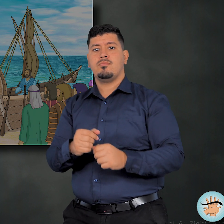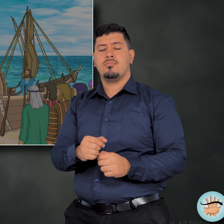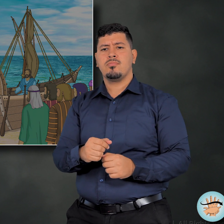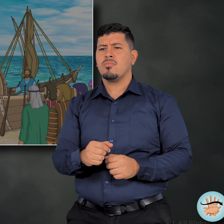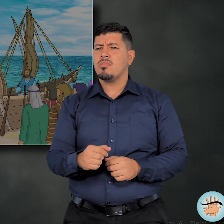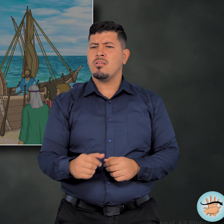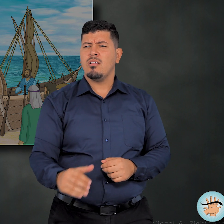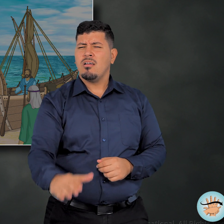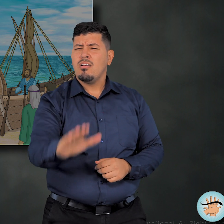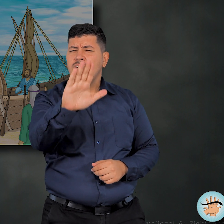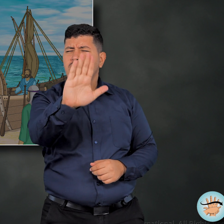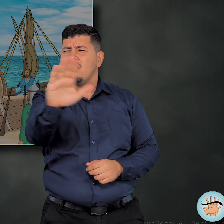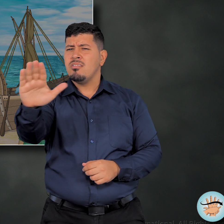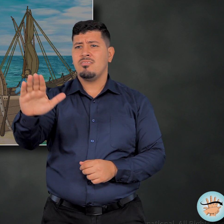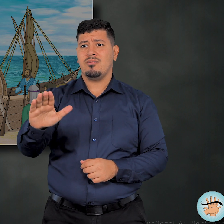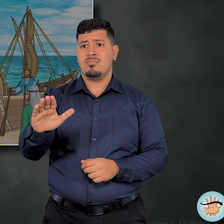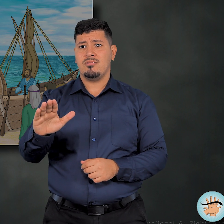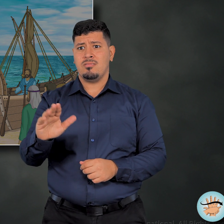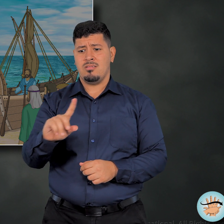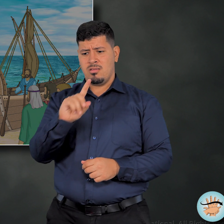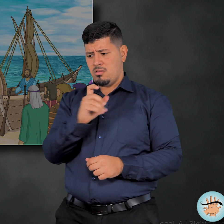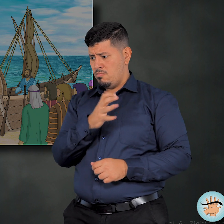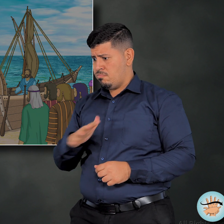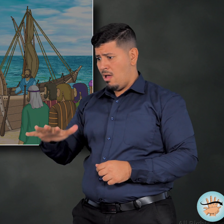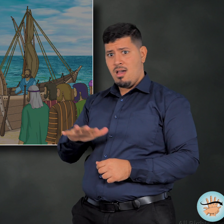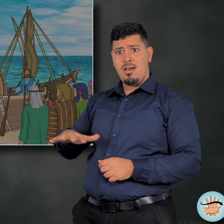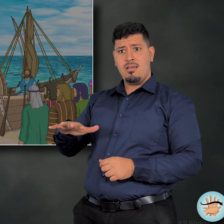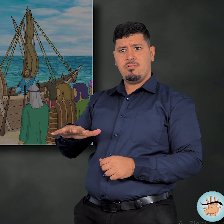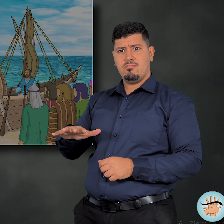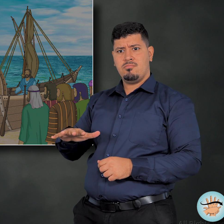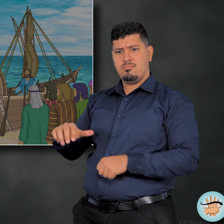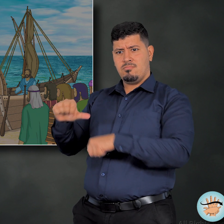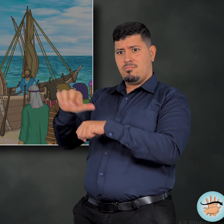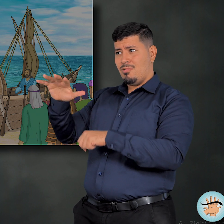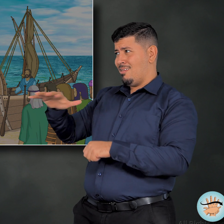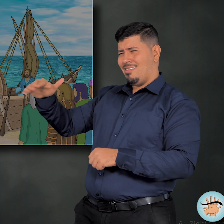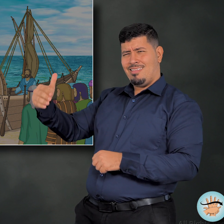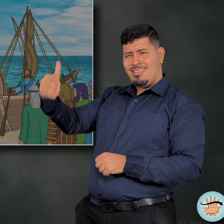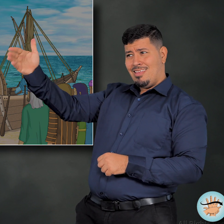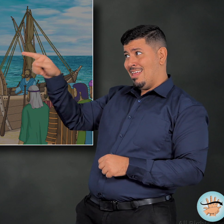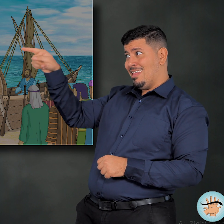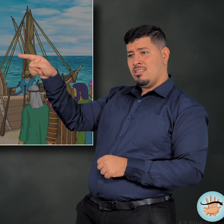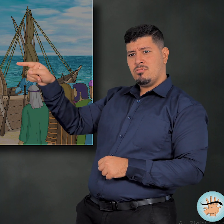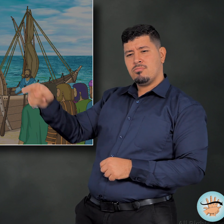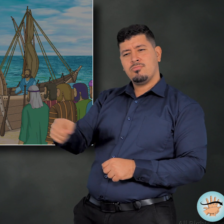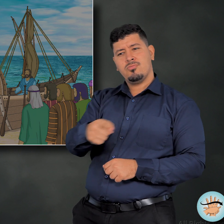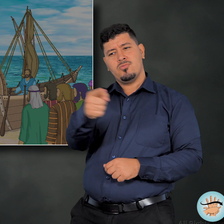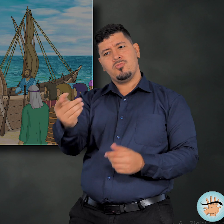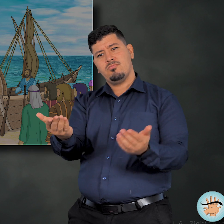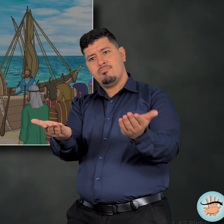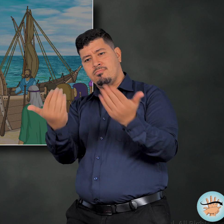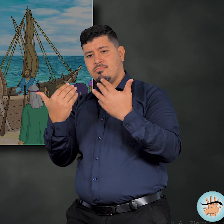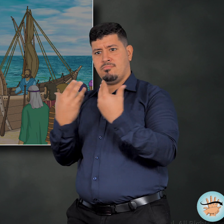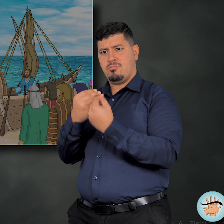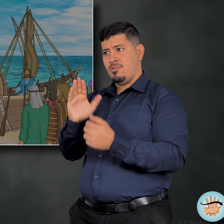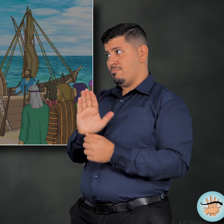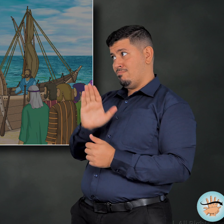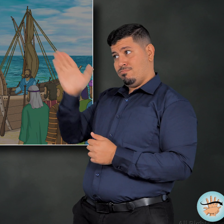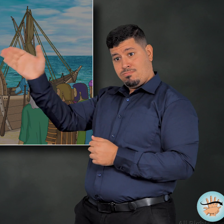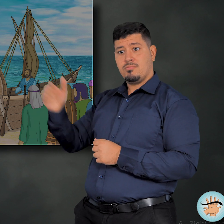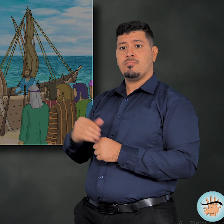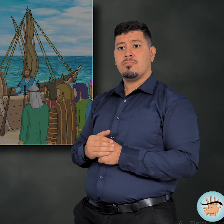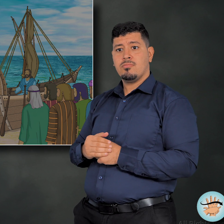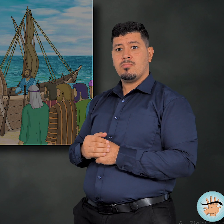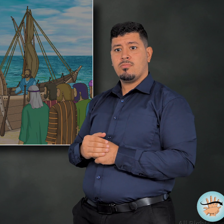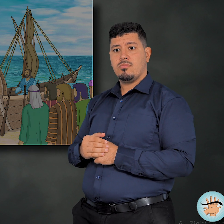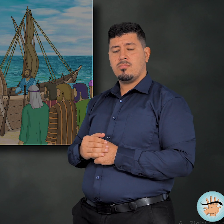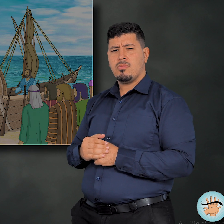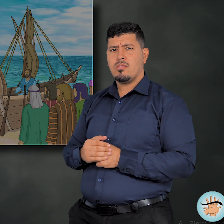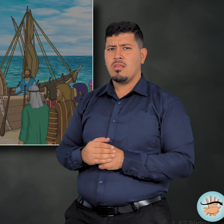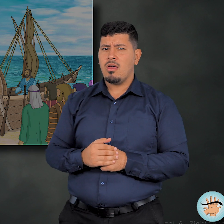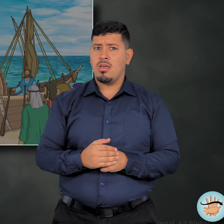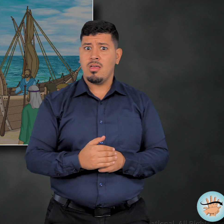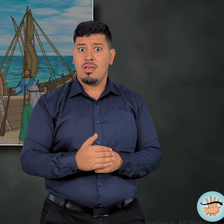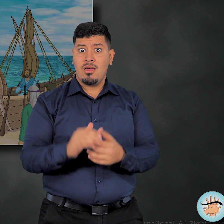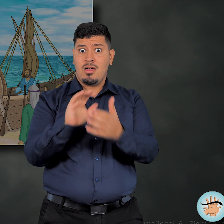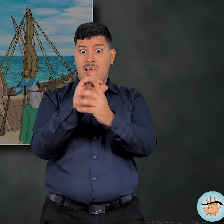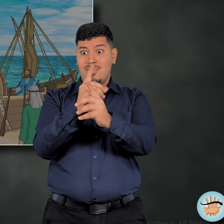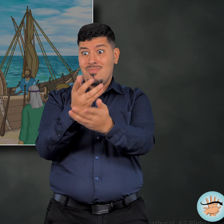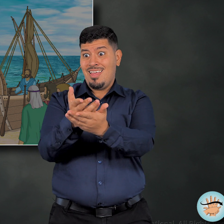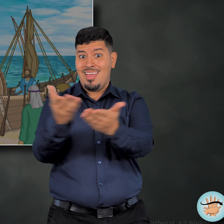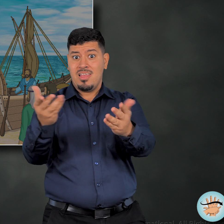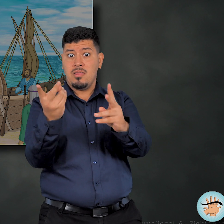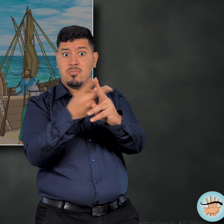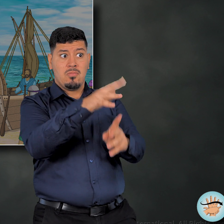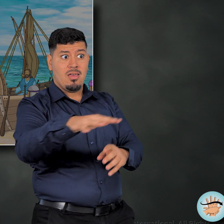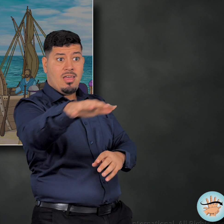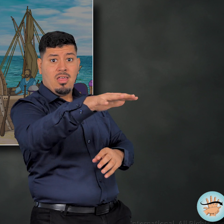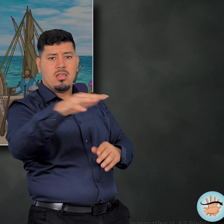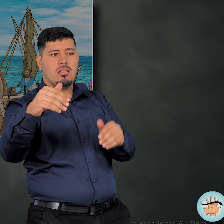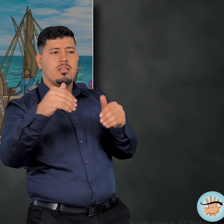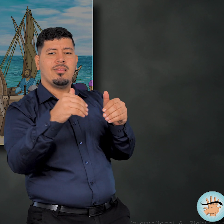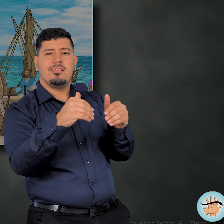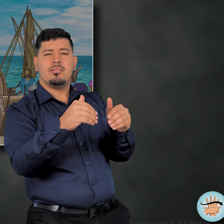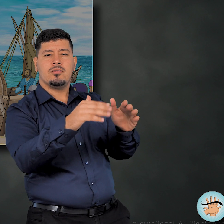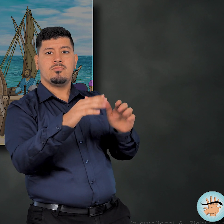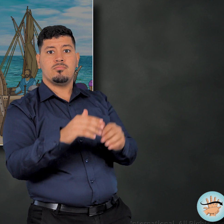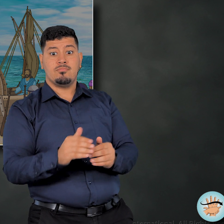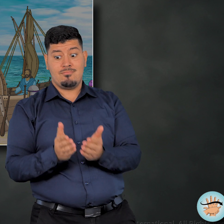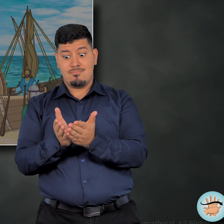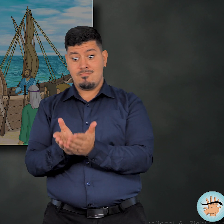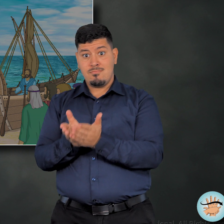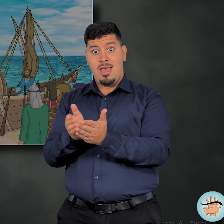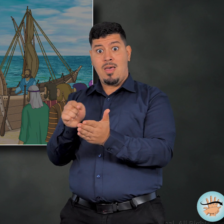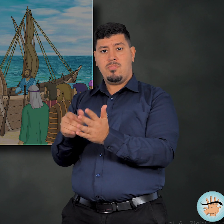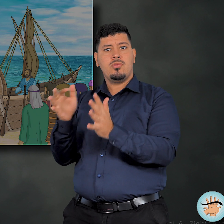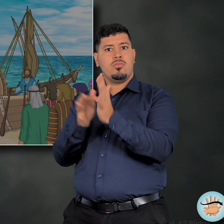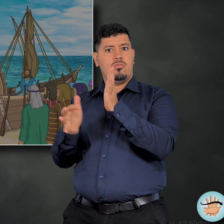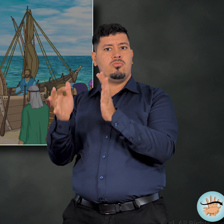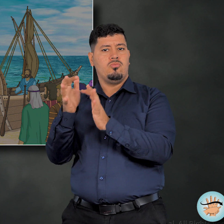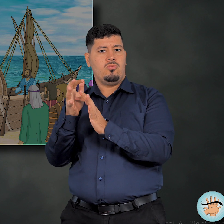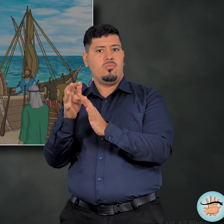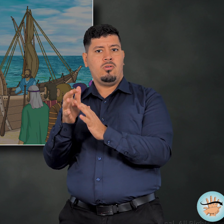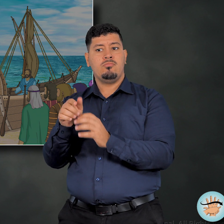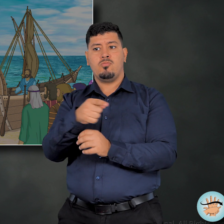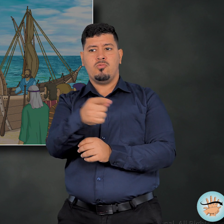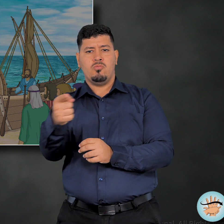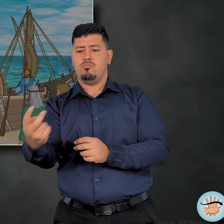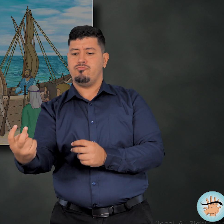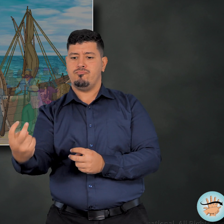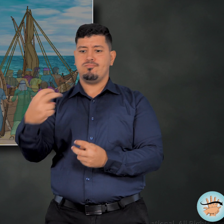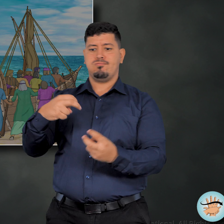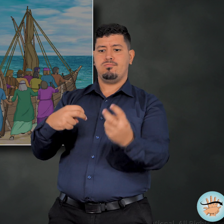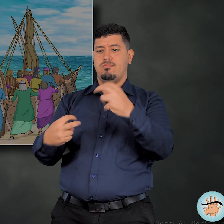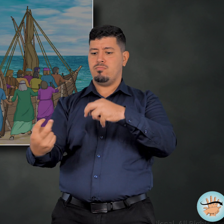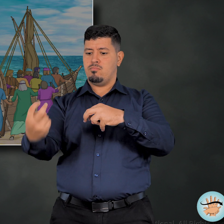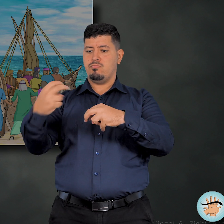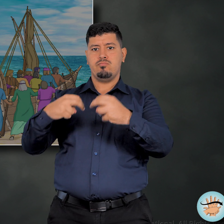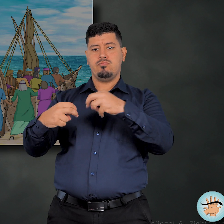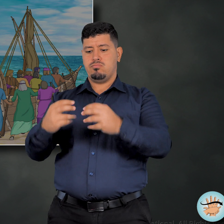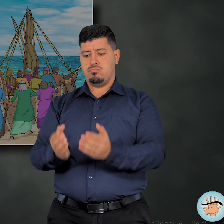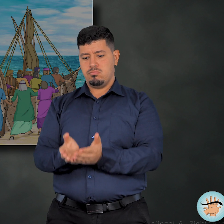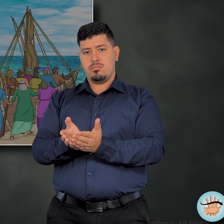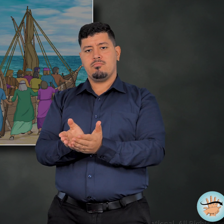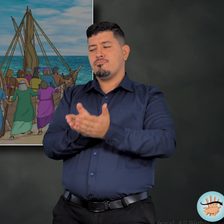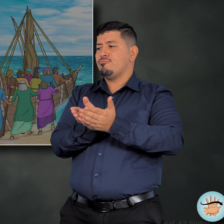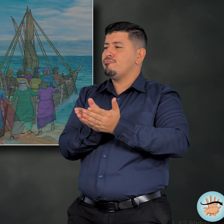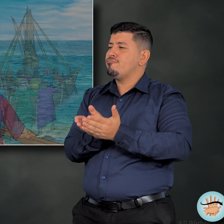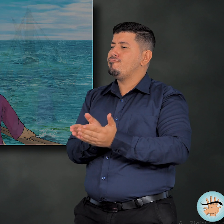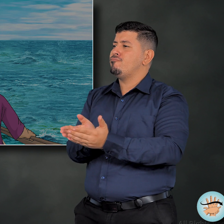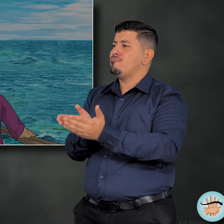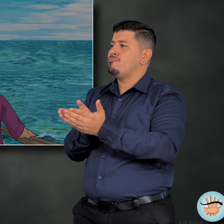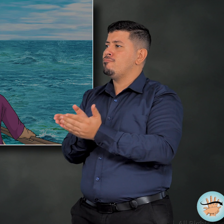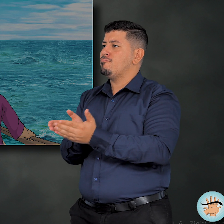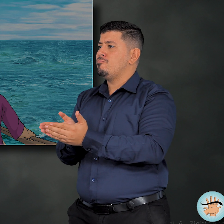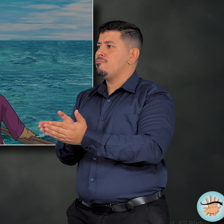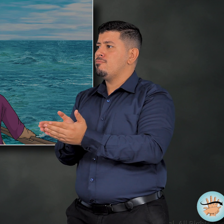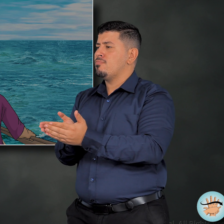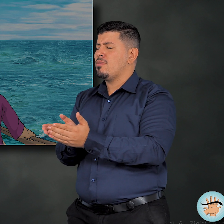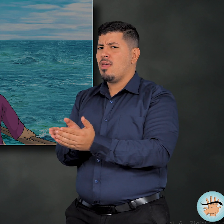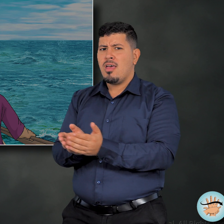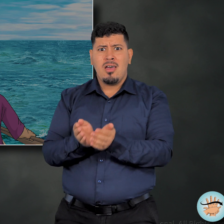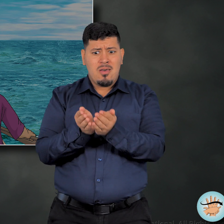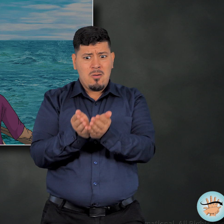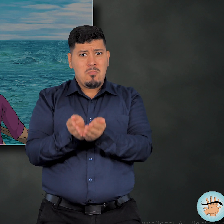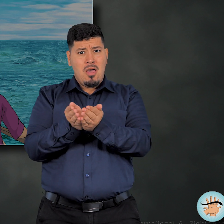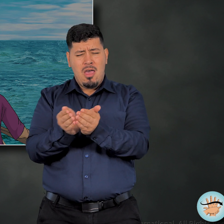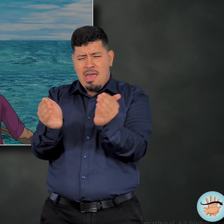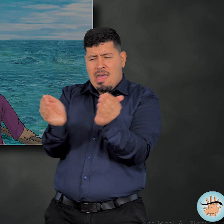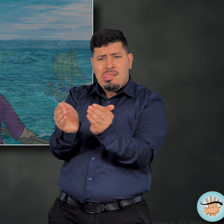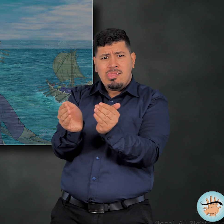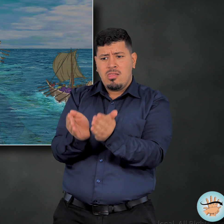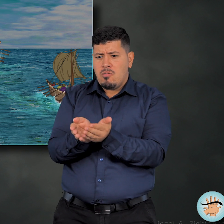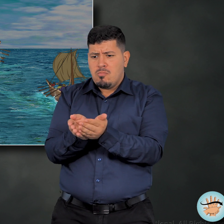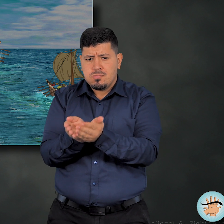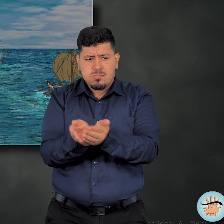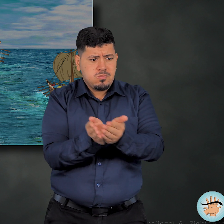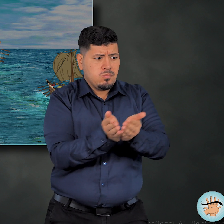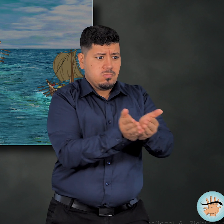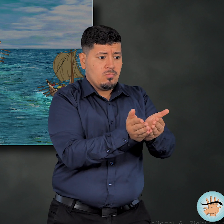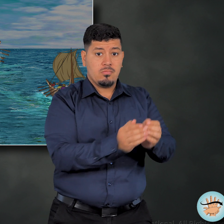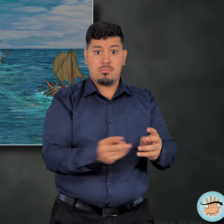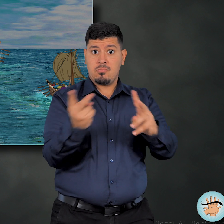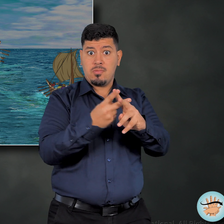After they had dismissed the crowd, they took Jesus with them, since He was already in the boat.